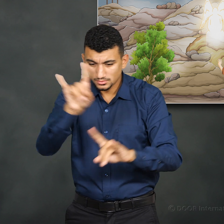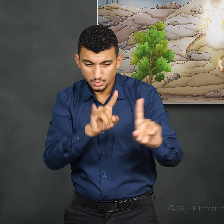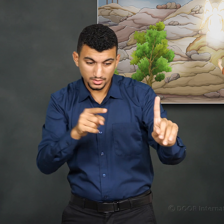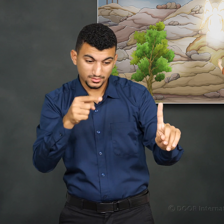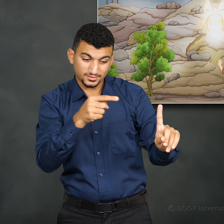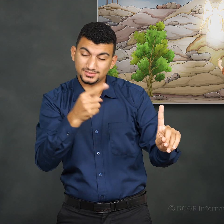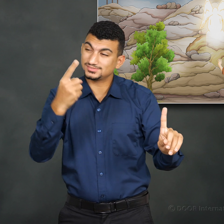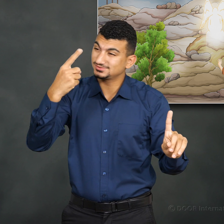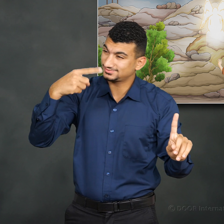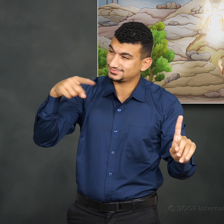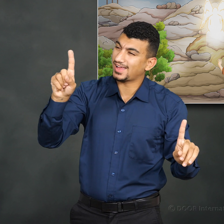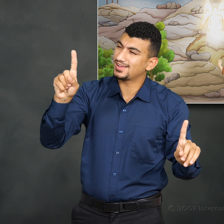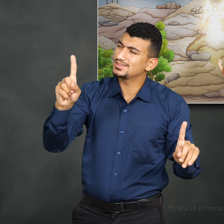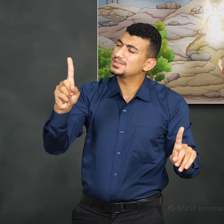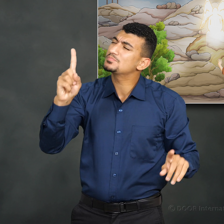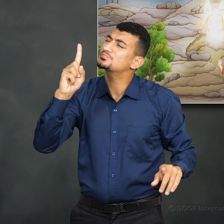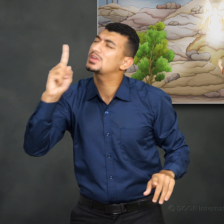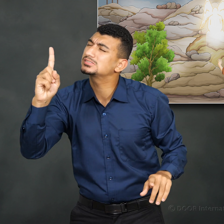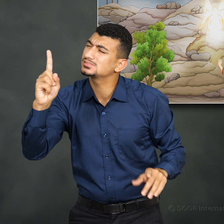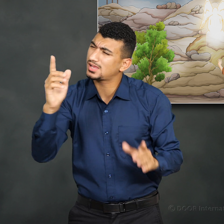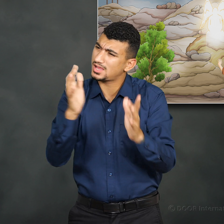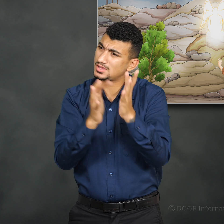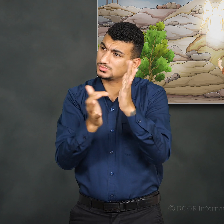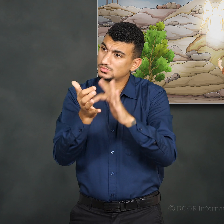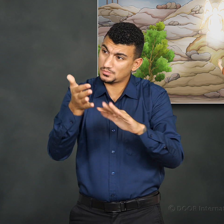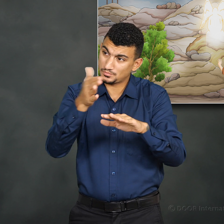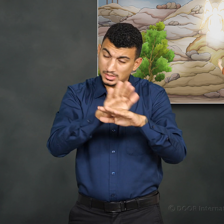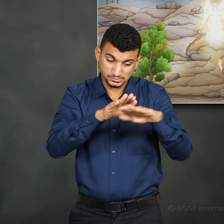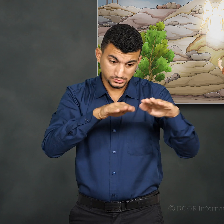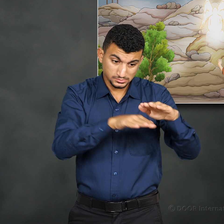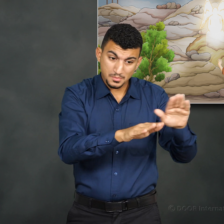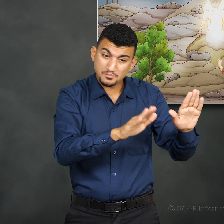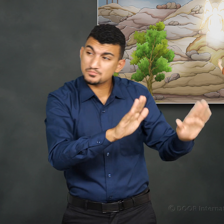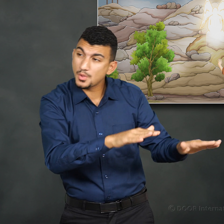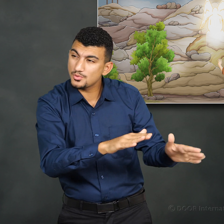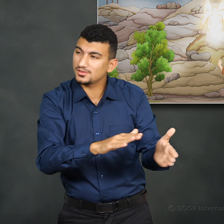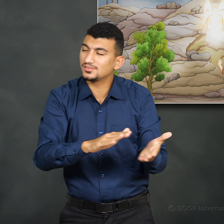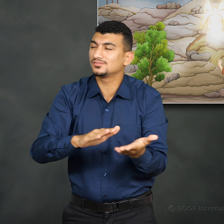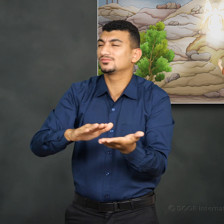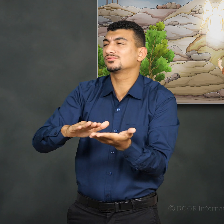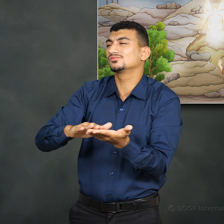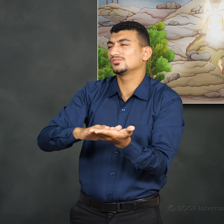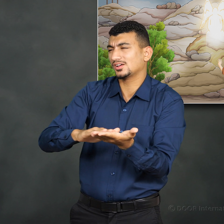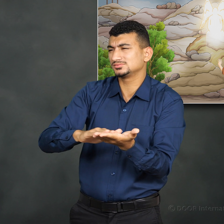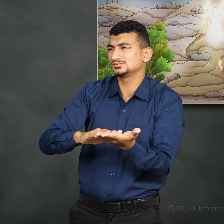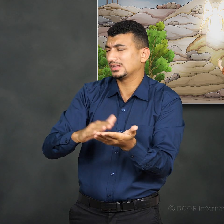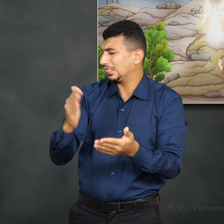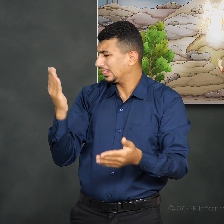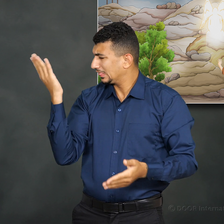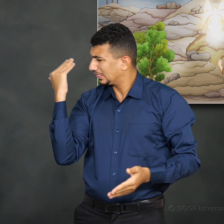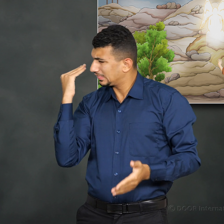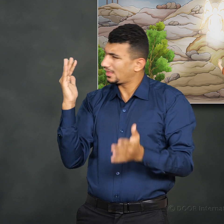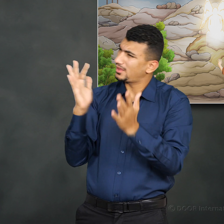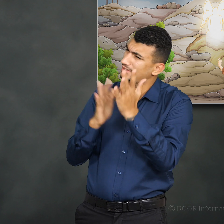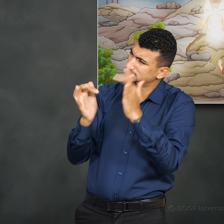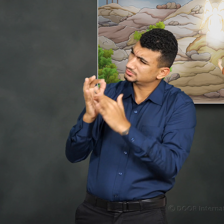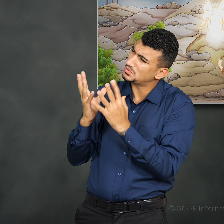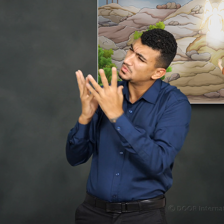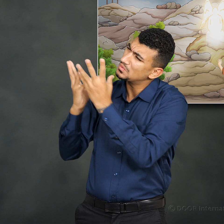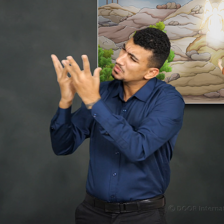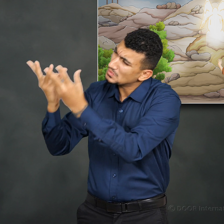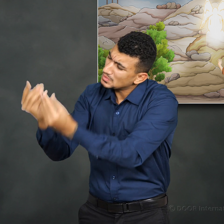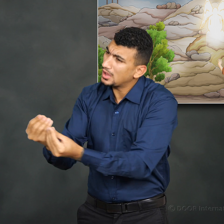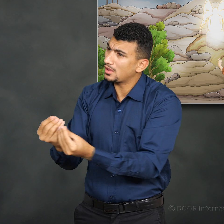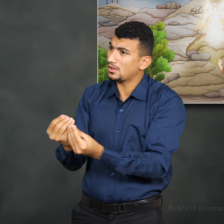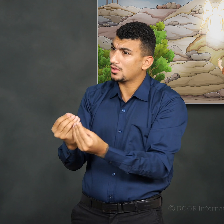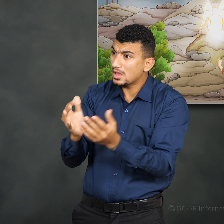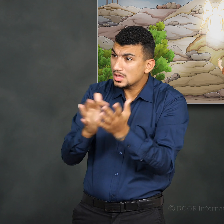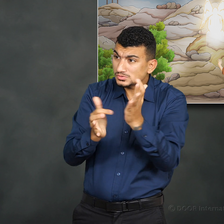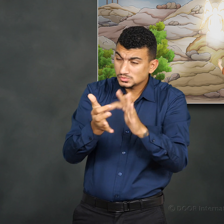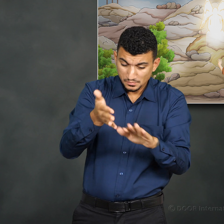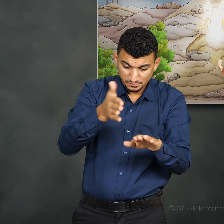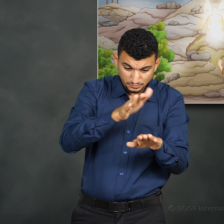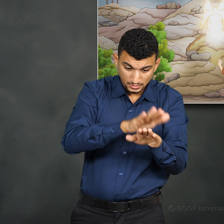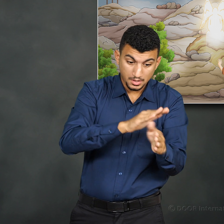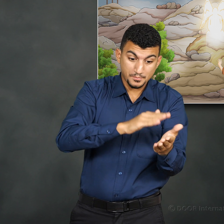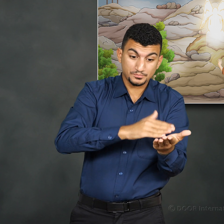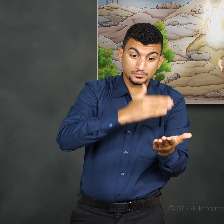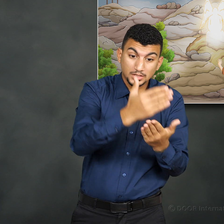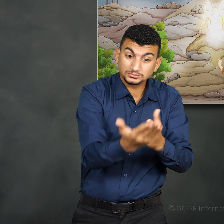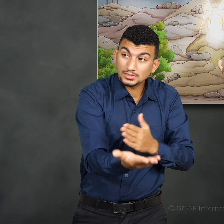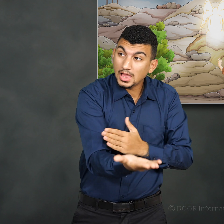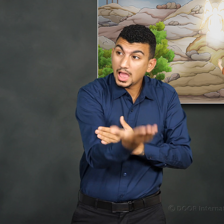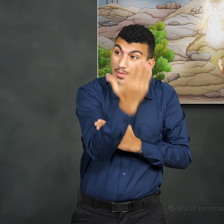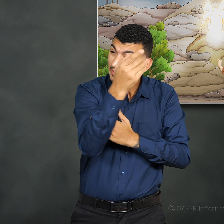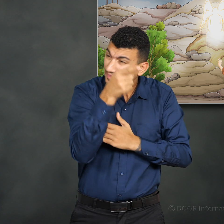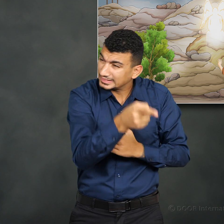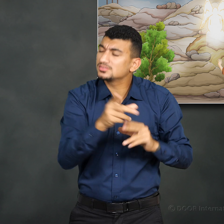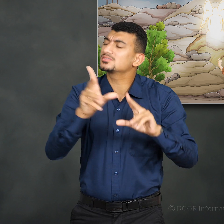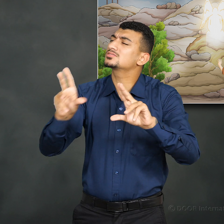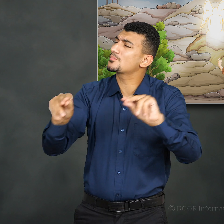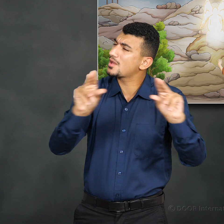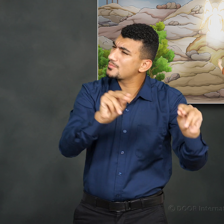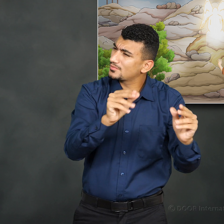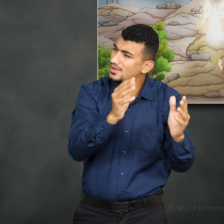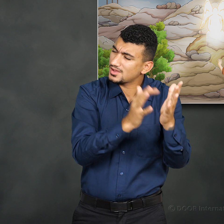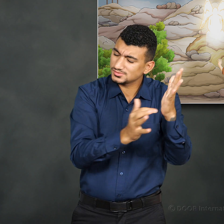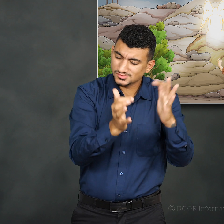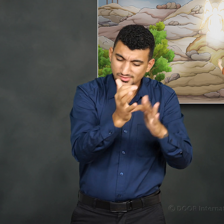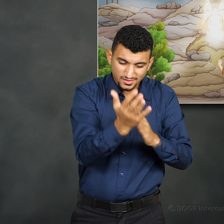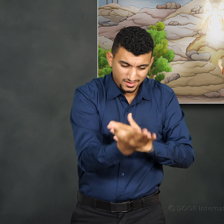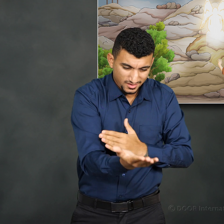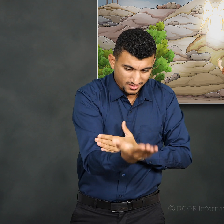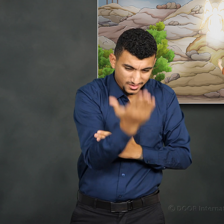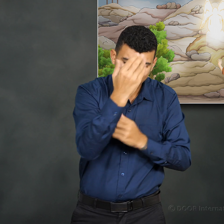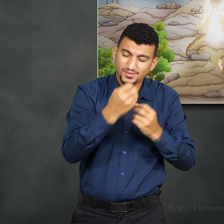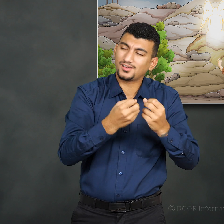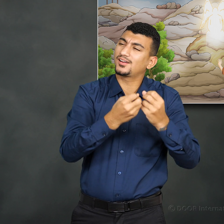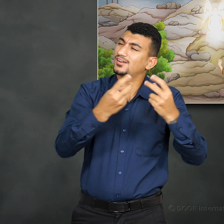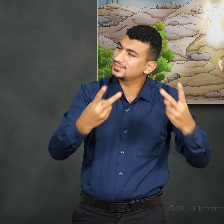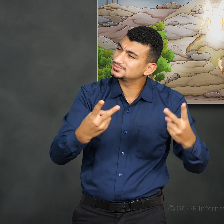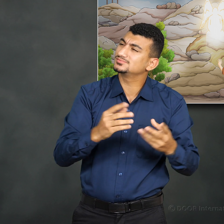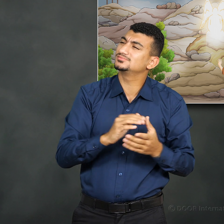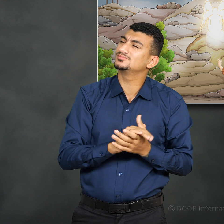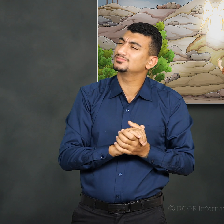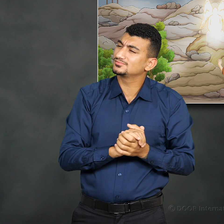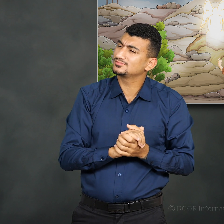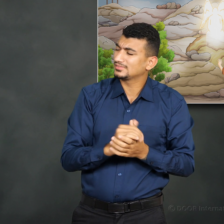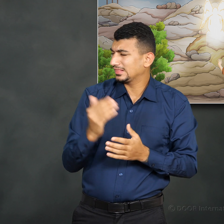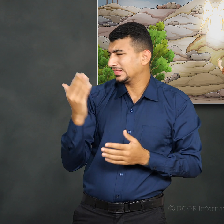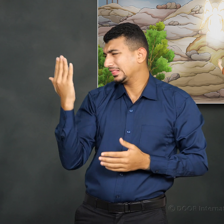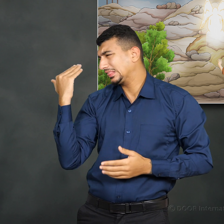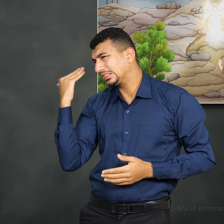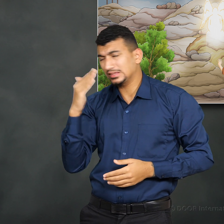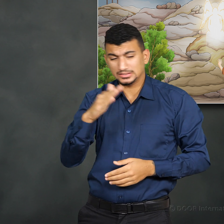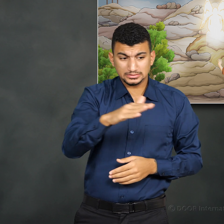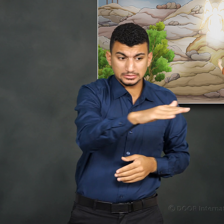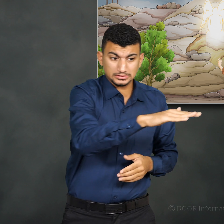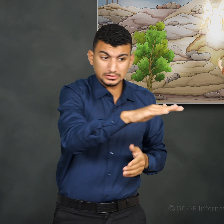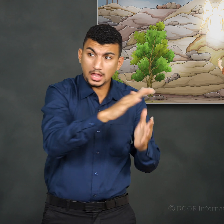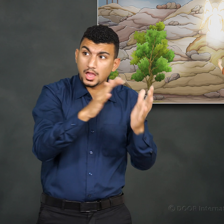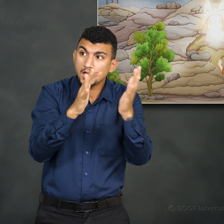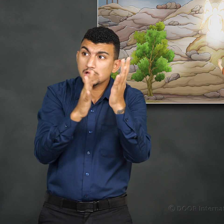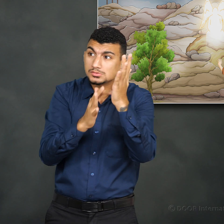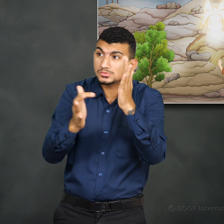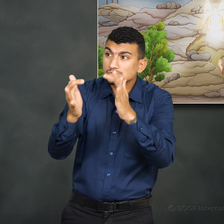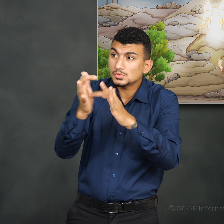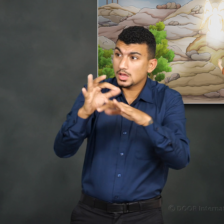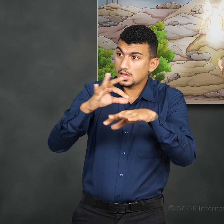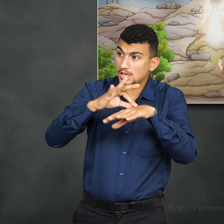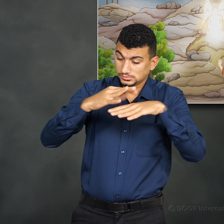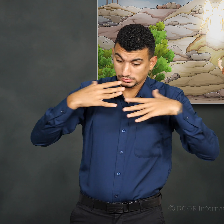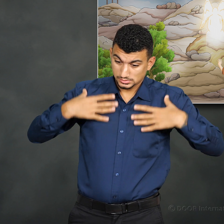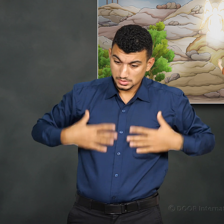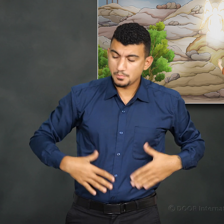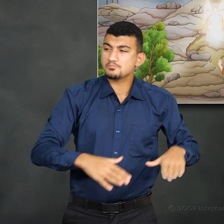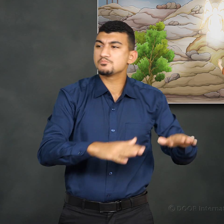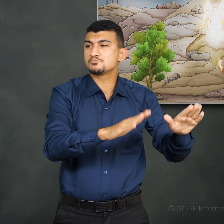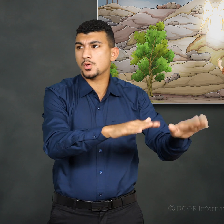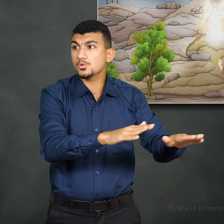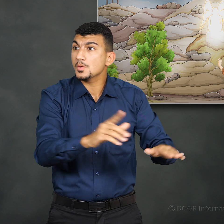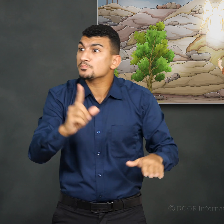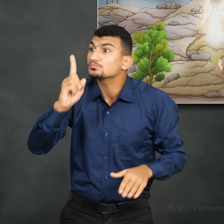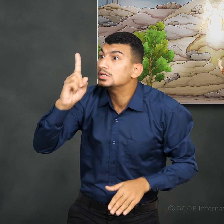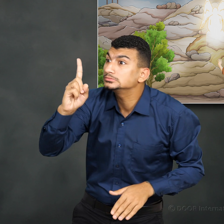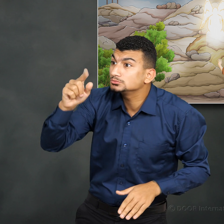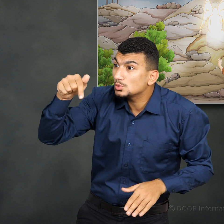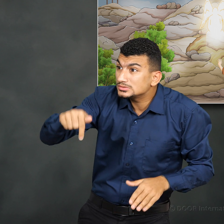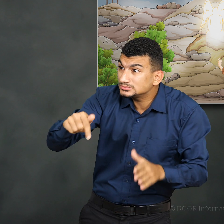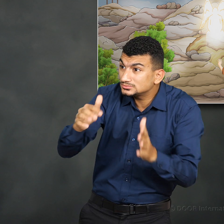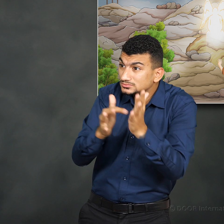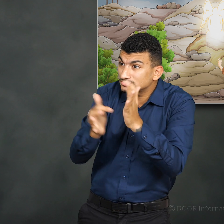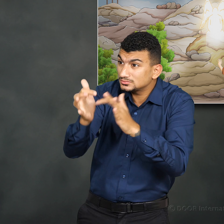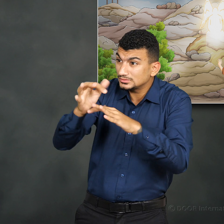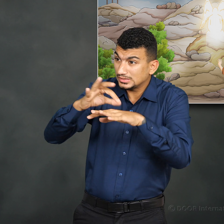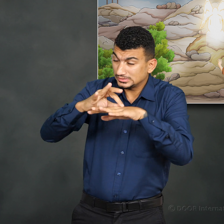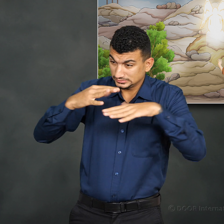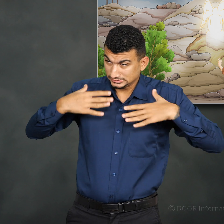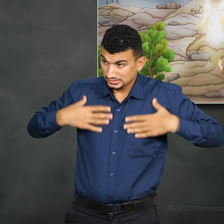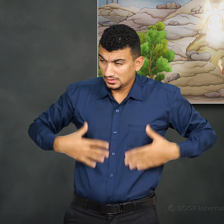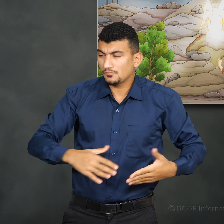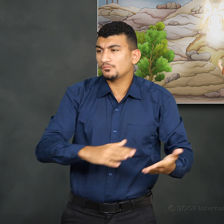He is not here; He has risen, just as He said! Come, see the place where He lay.